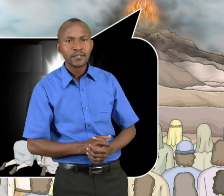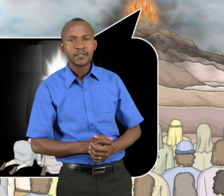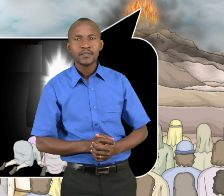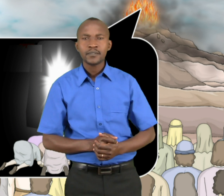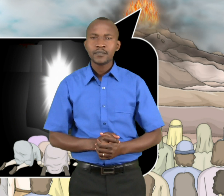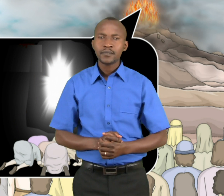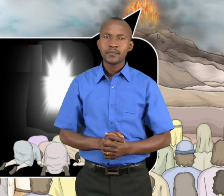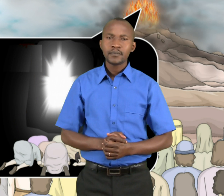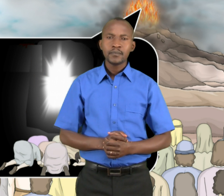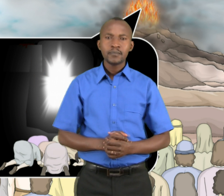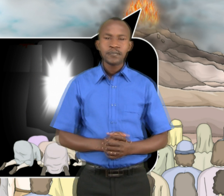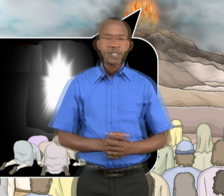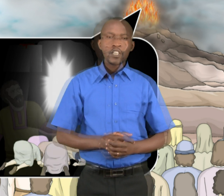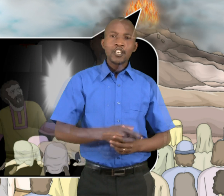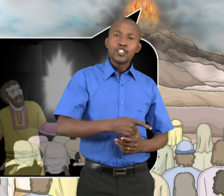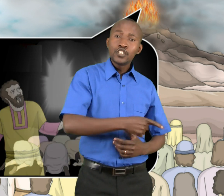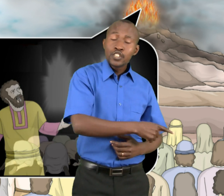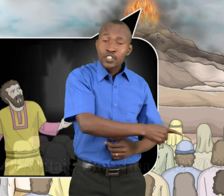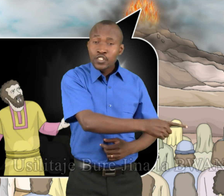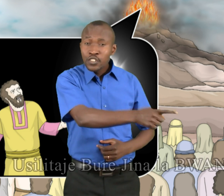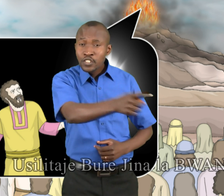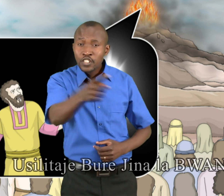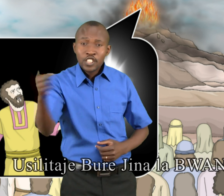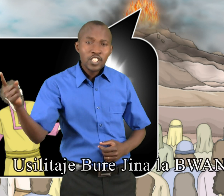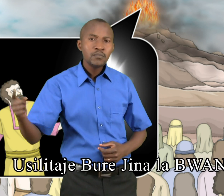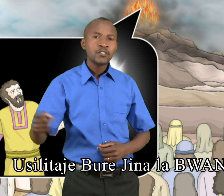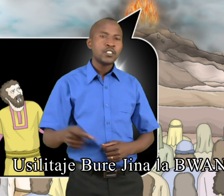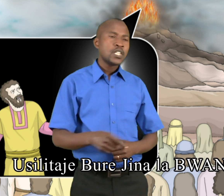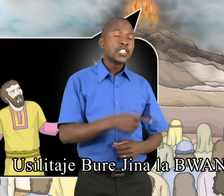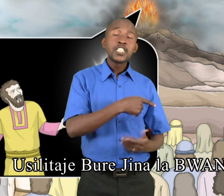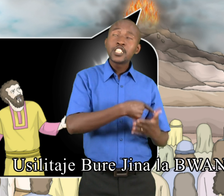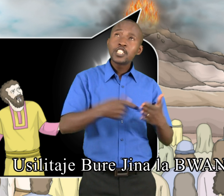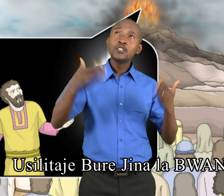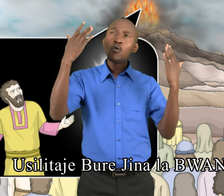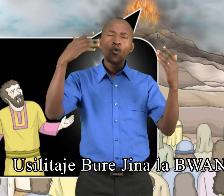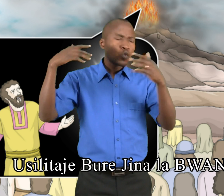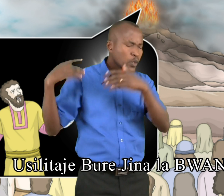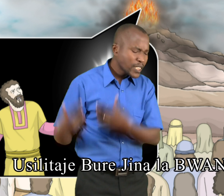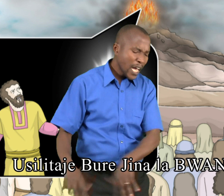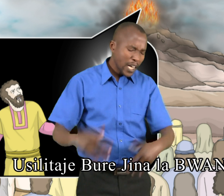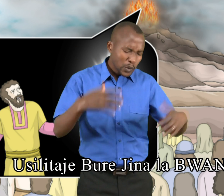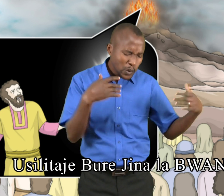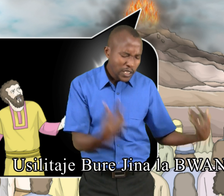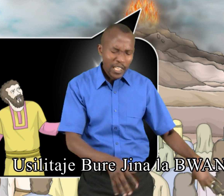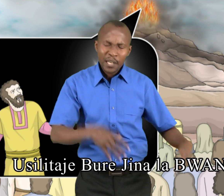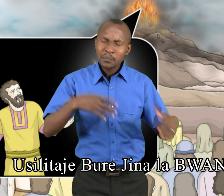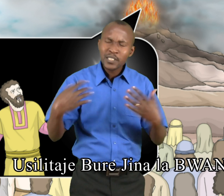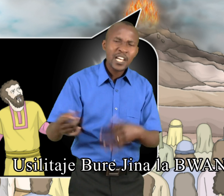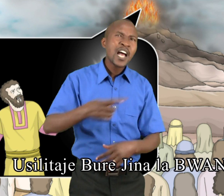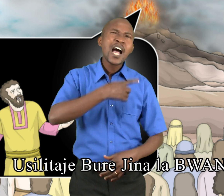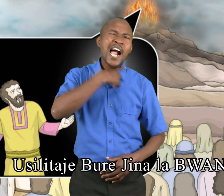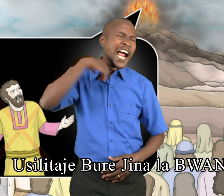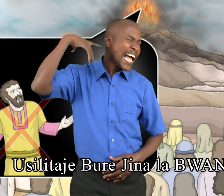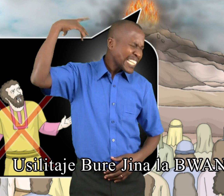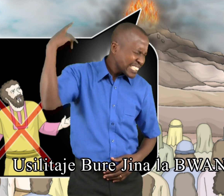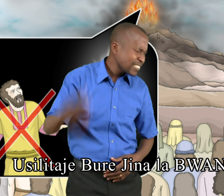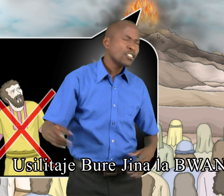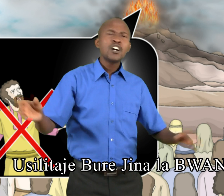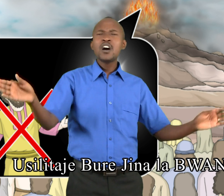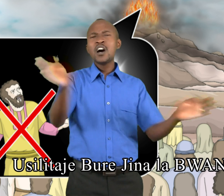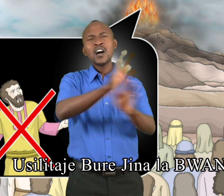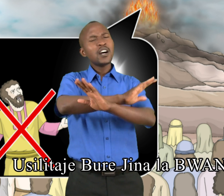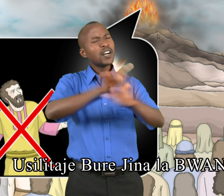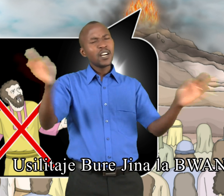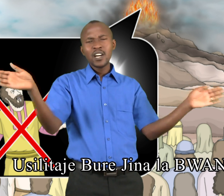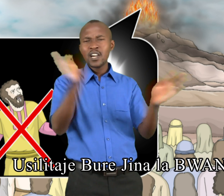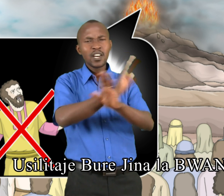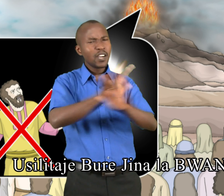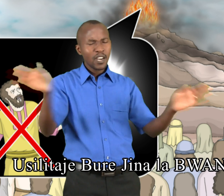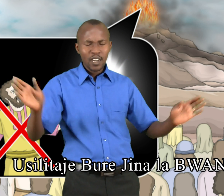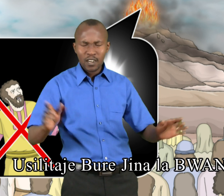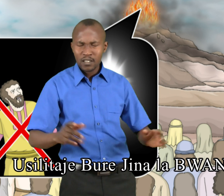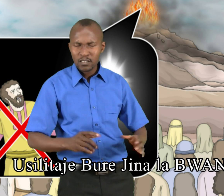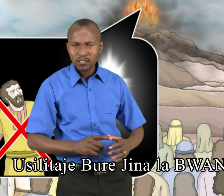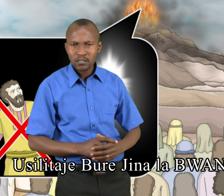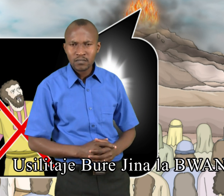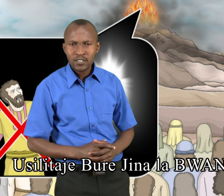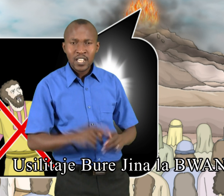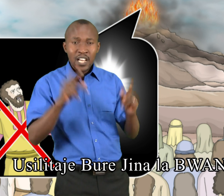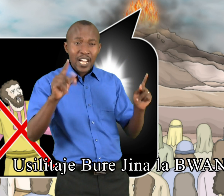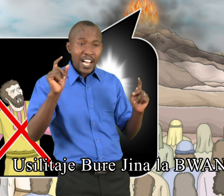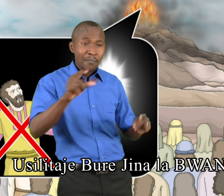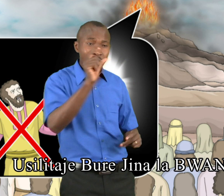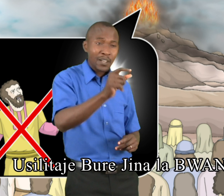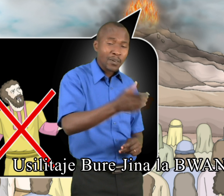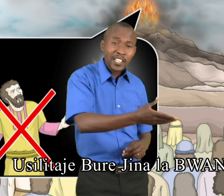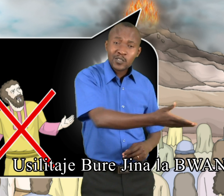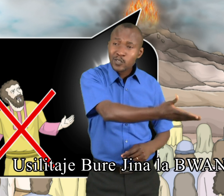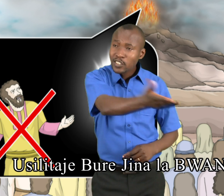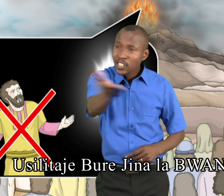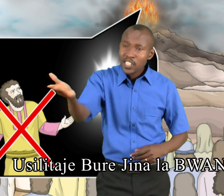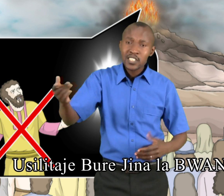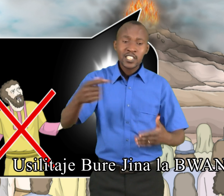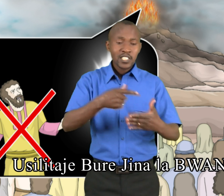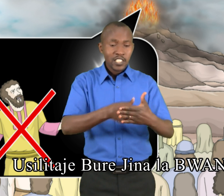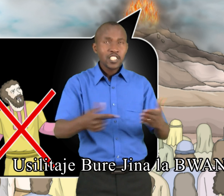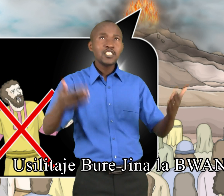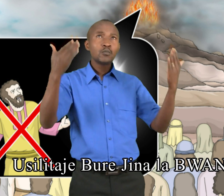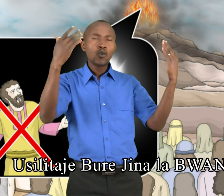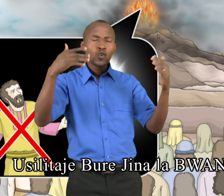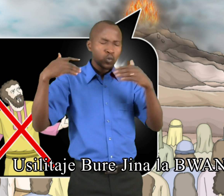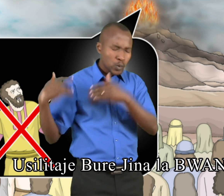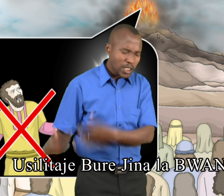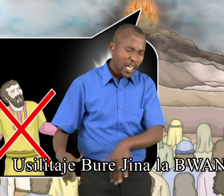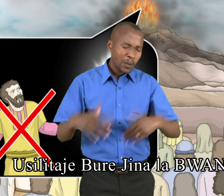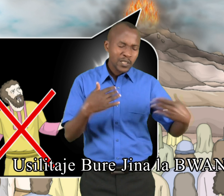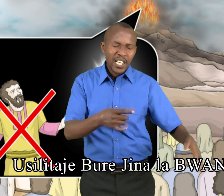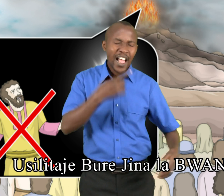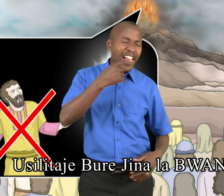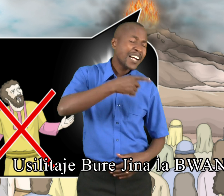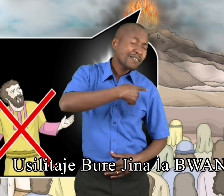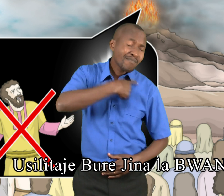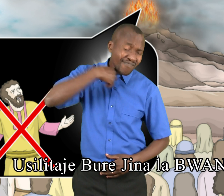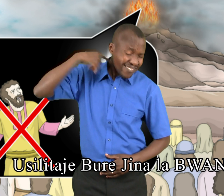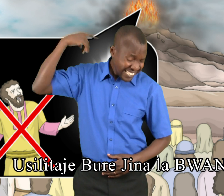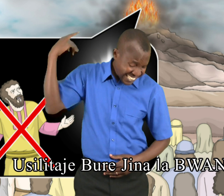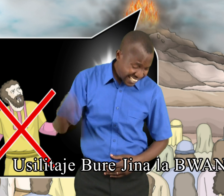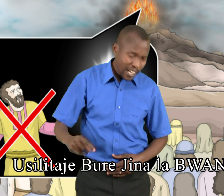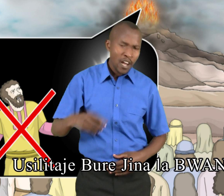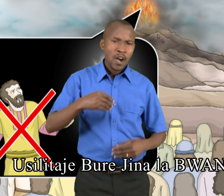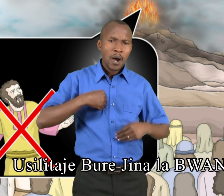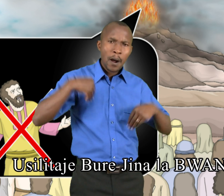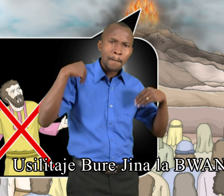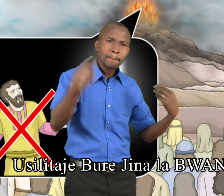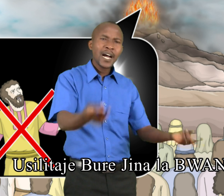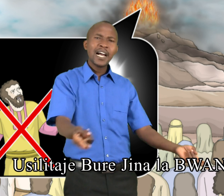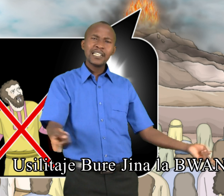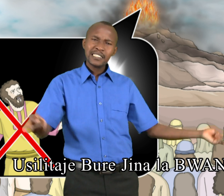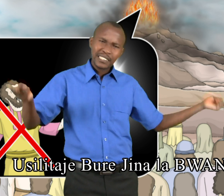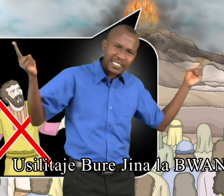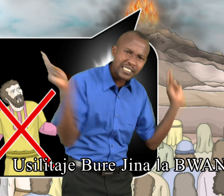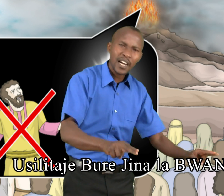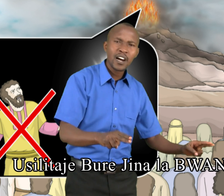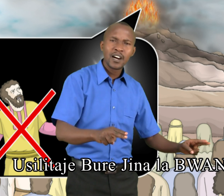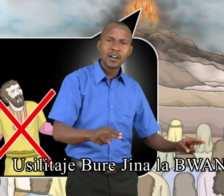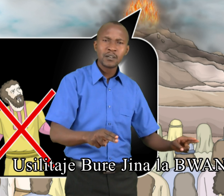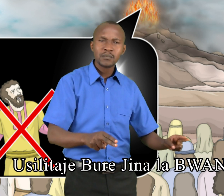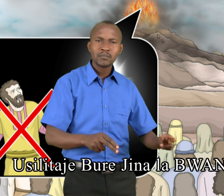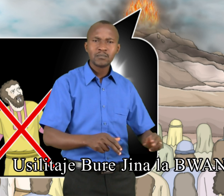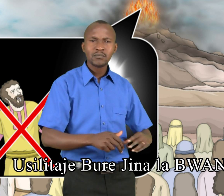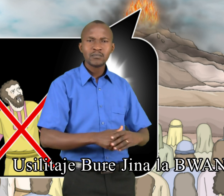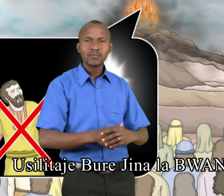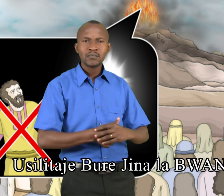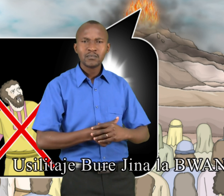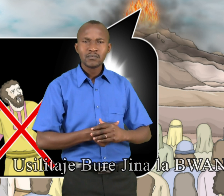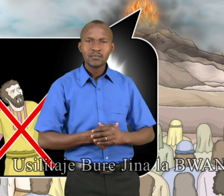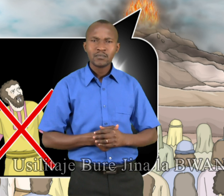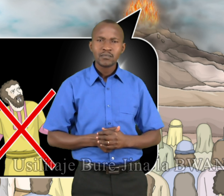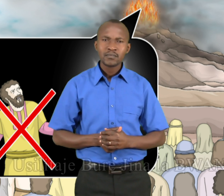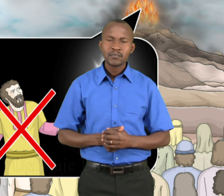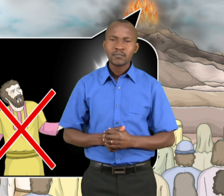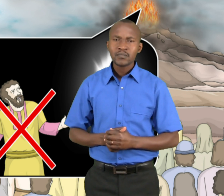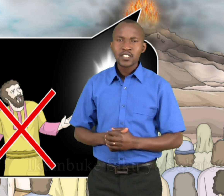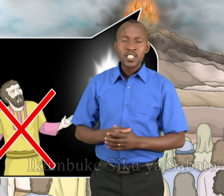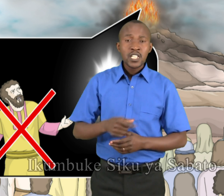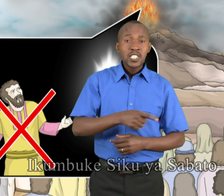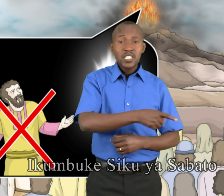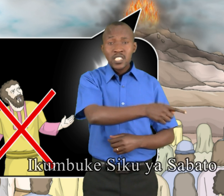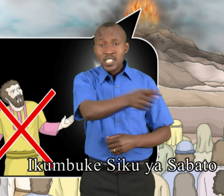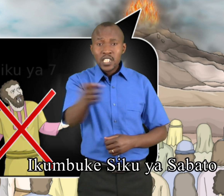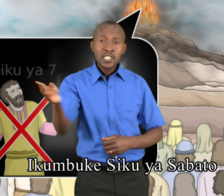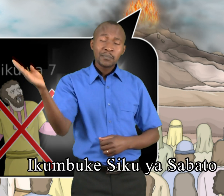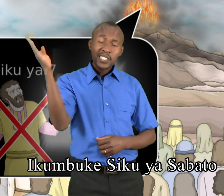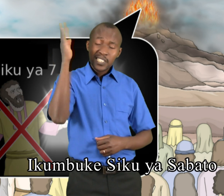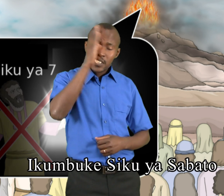You shall not take the name of the LORD your God in vain, for the LORD will not leave anyone unpunished who takes His name in vain.